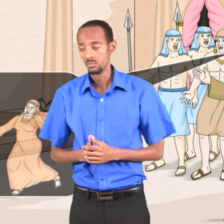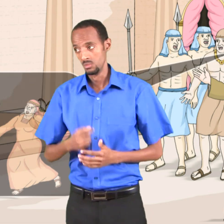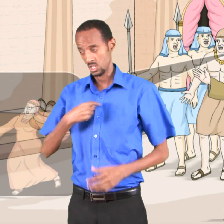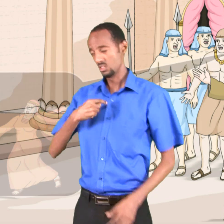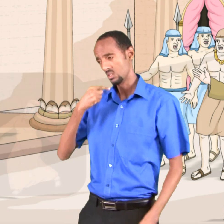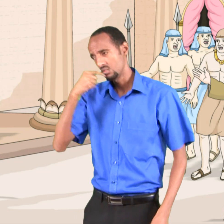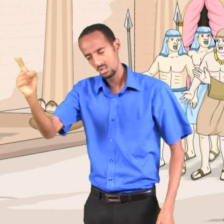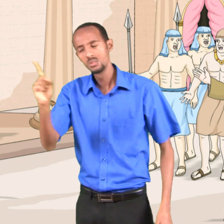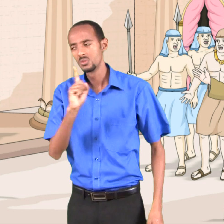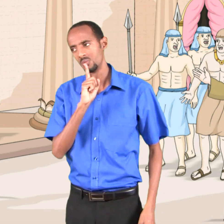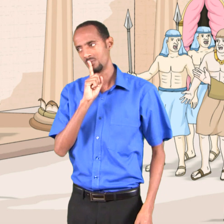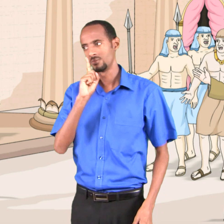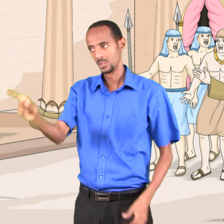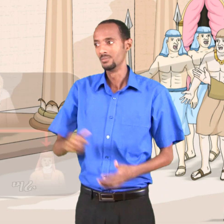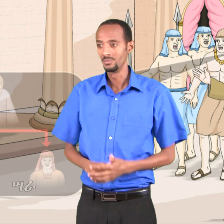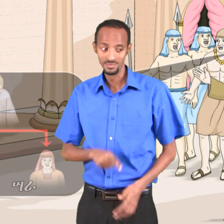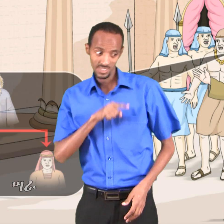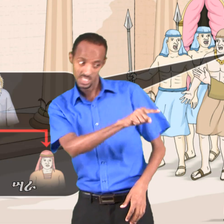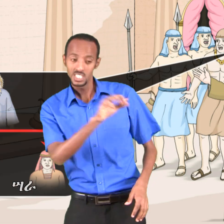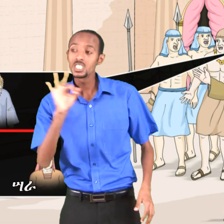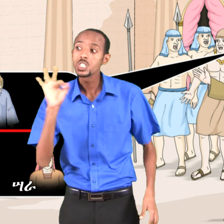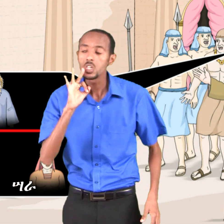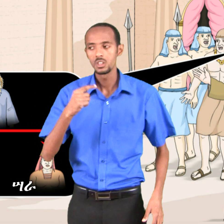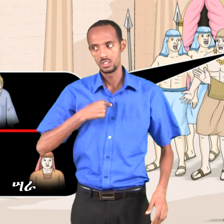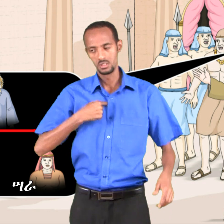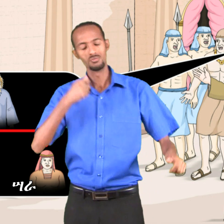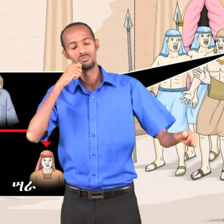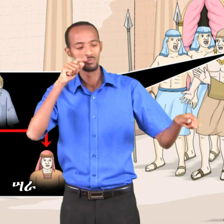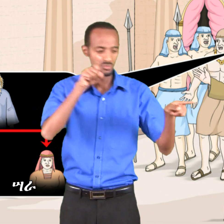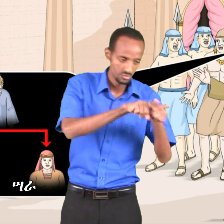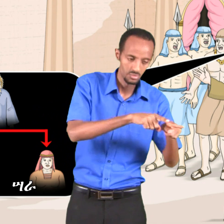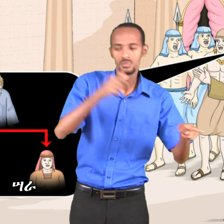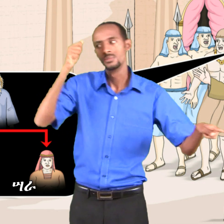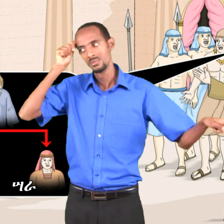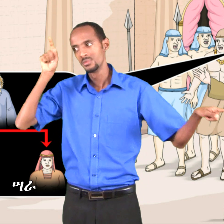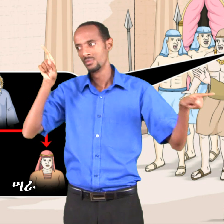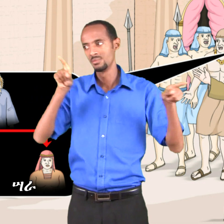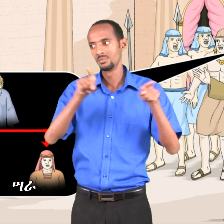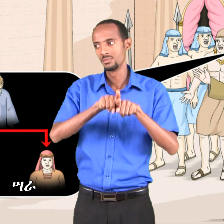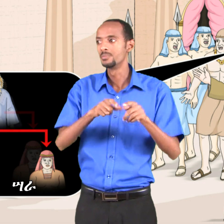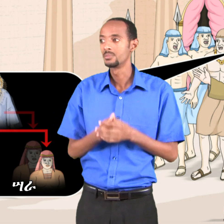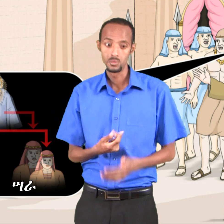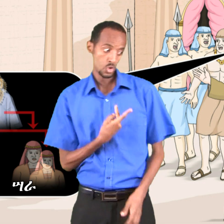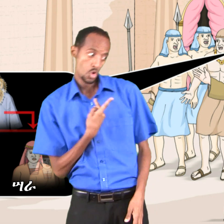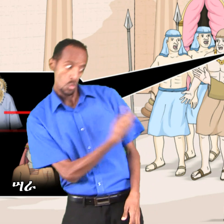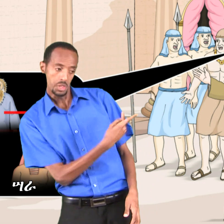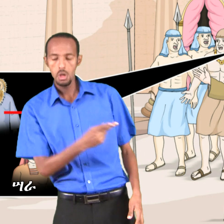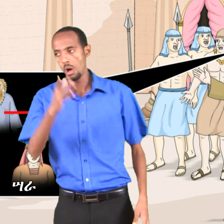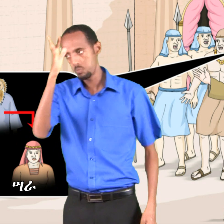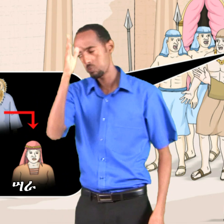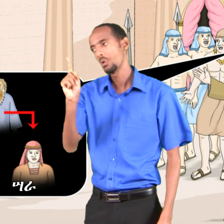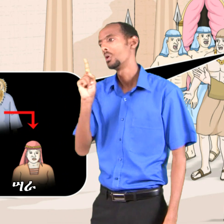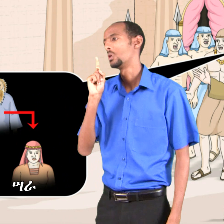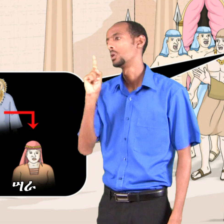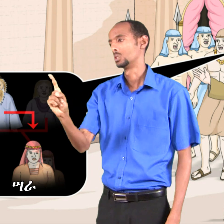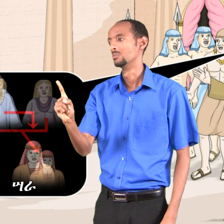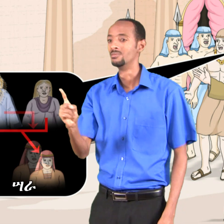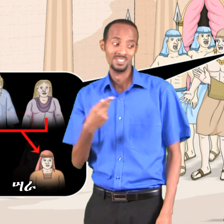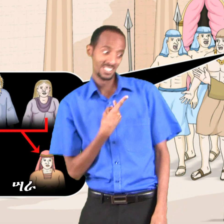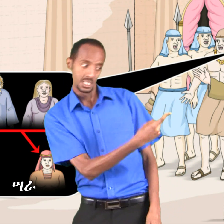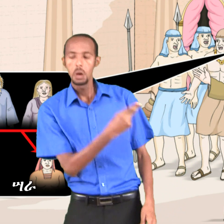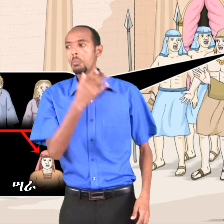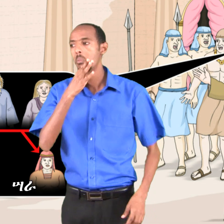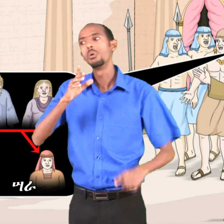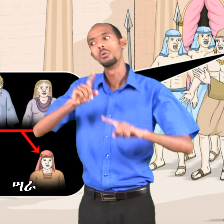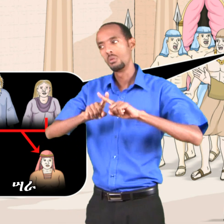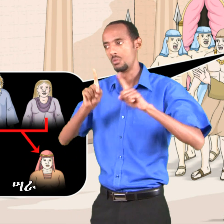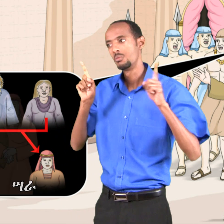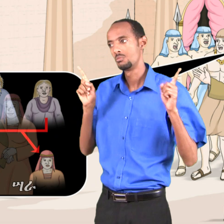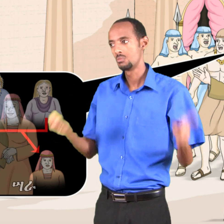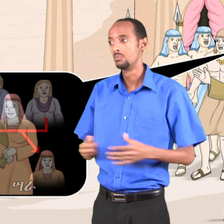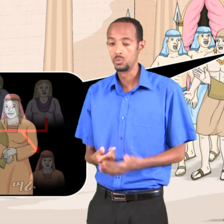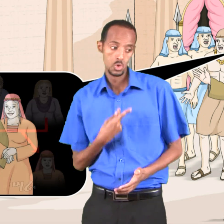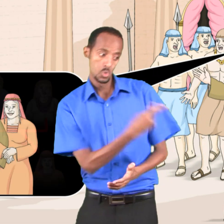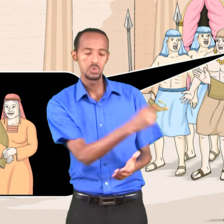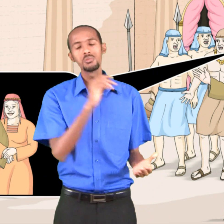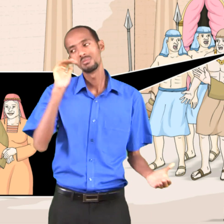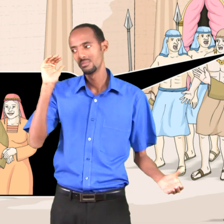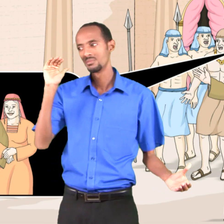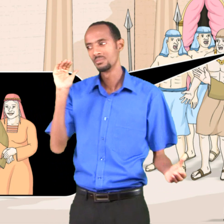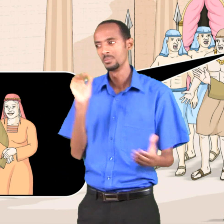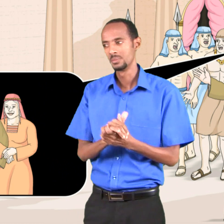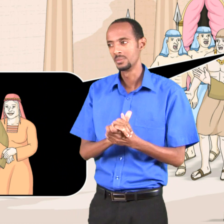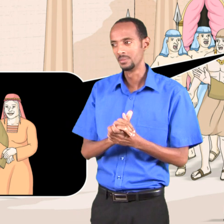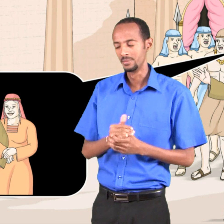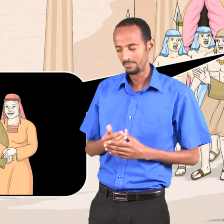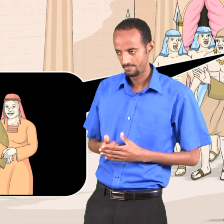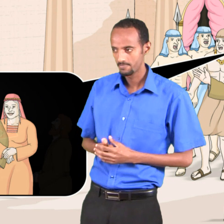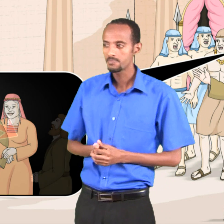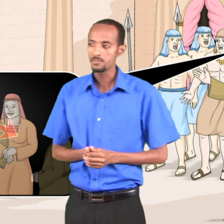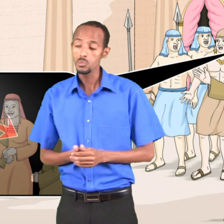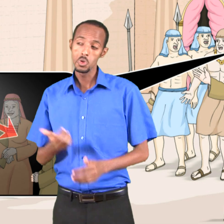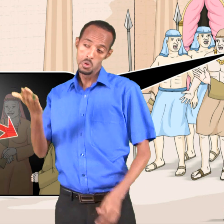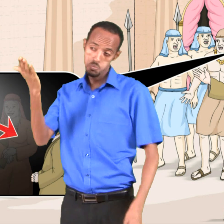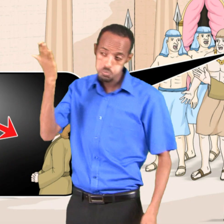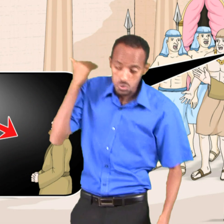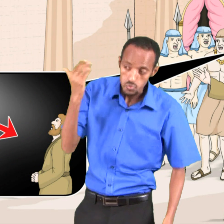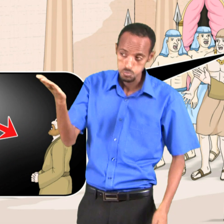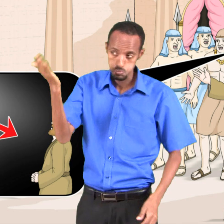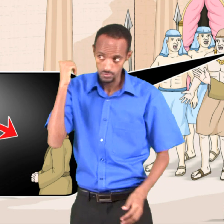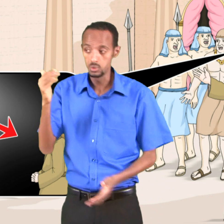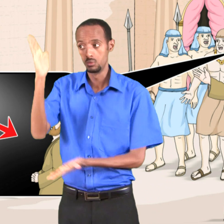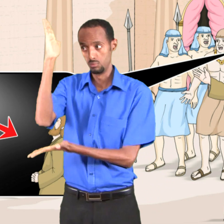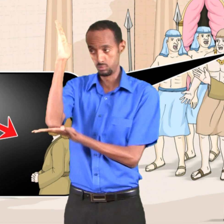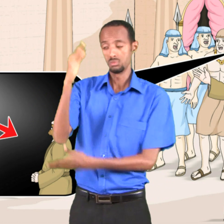Besides, she really is my sister, the daughter of my father—though not the daughter of my mother—and she became my wife.